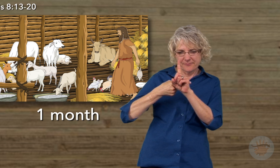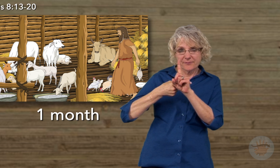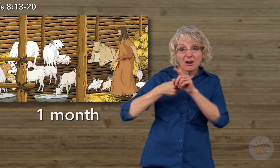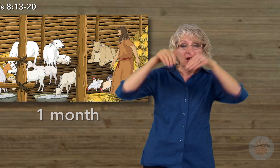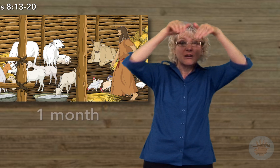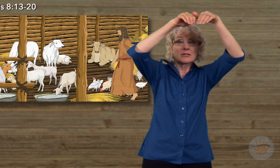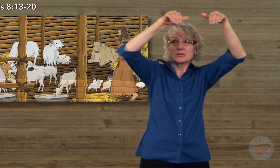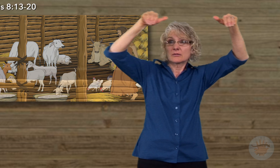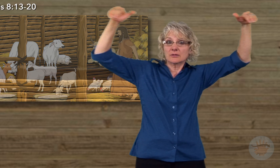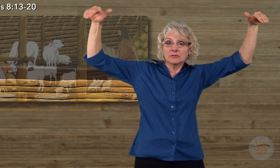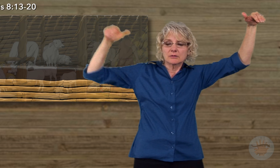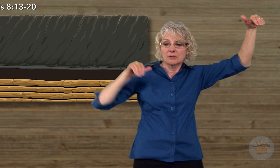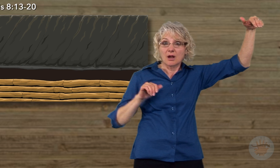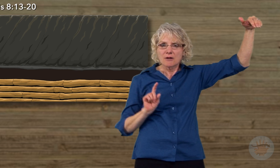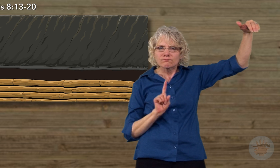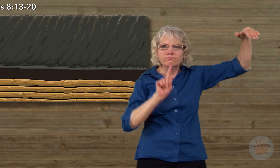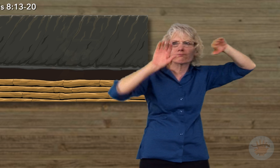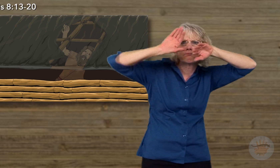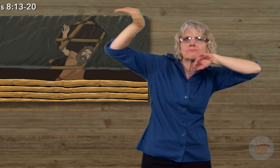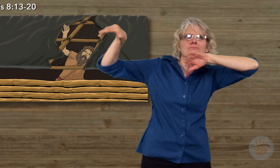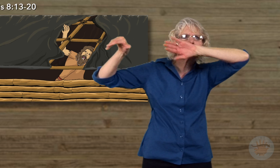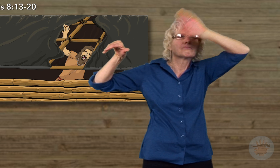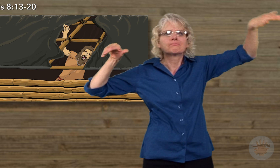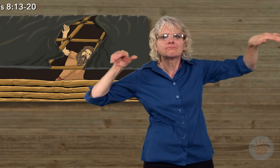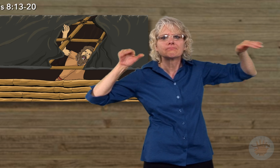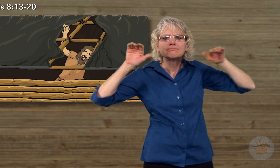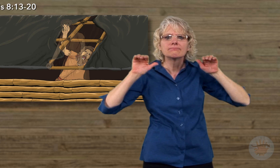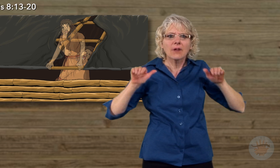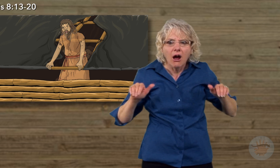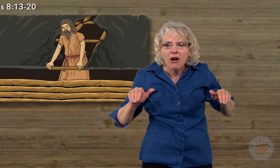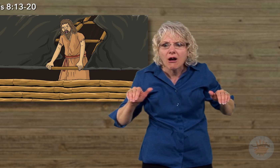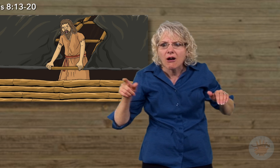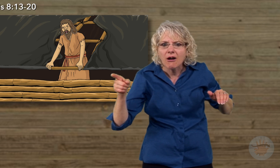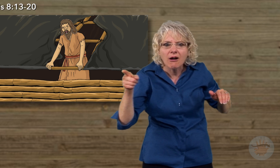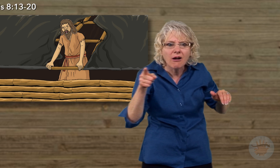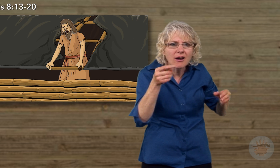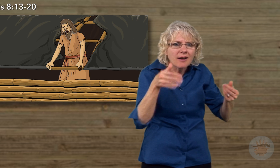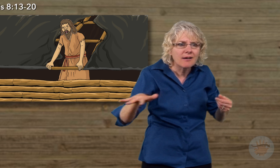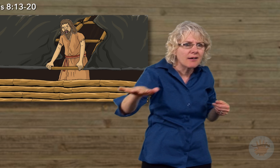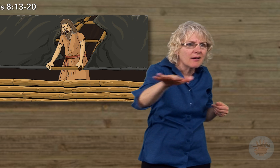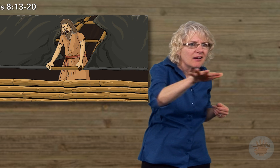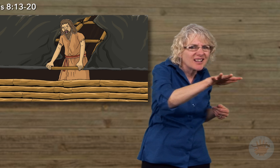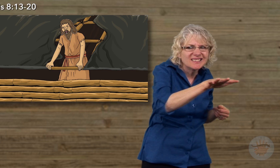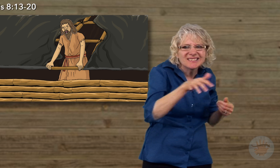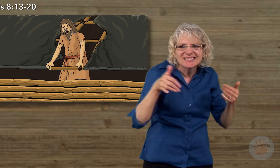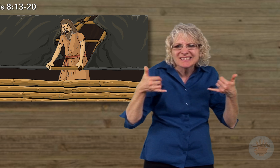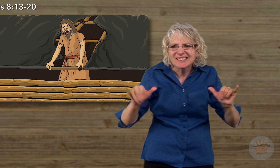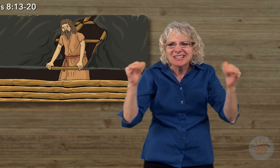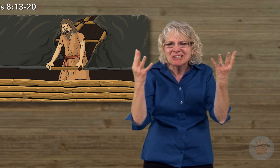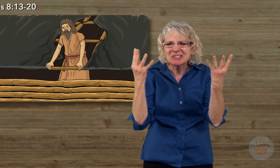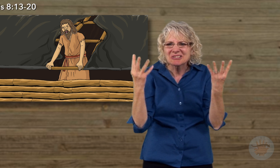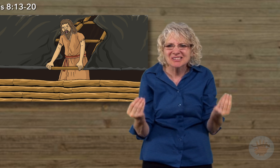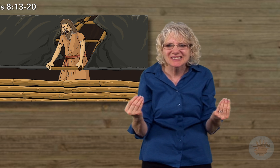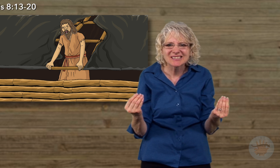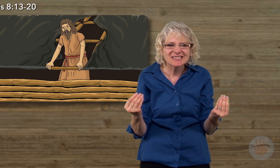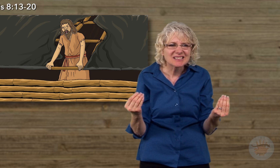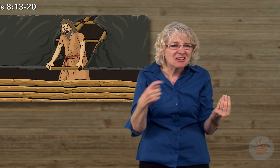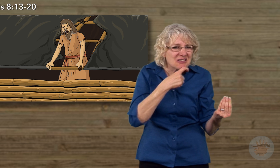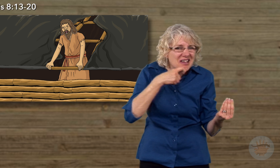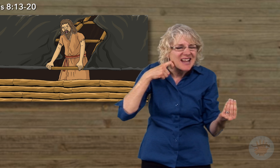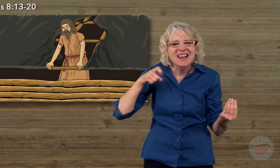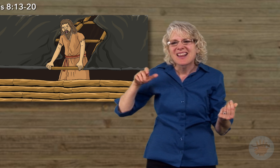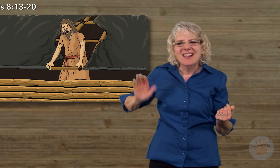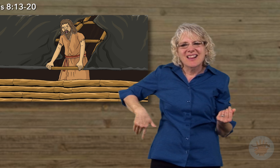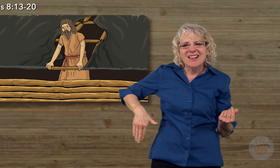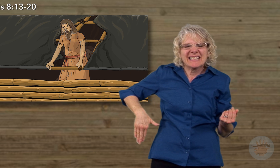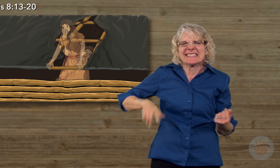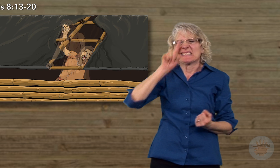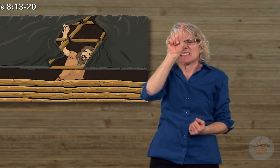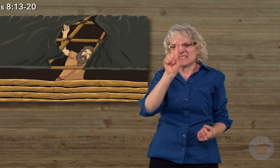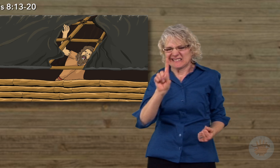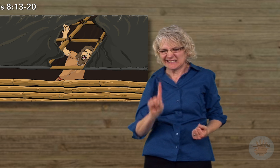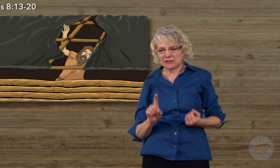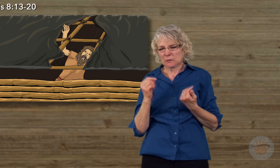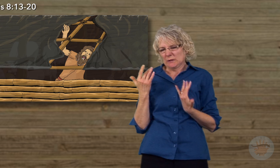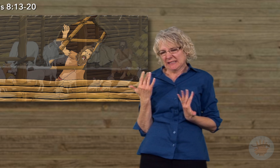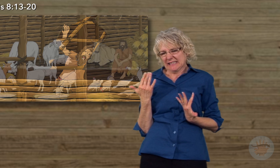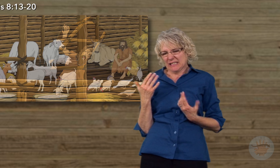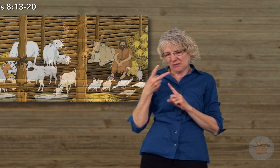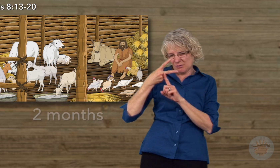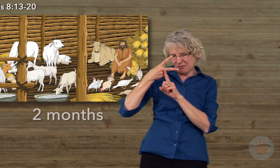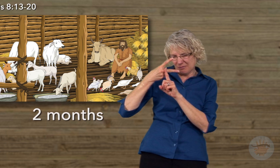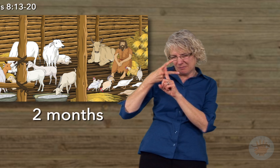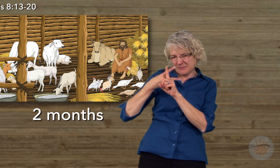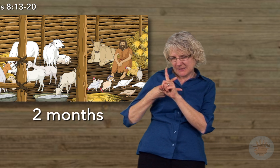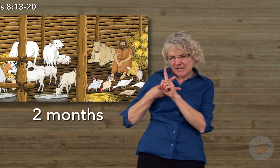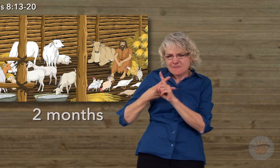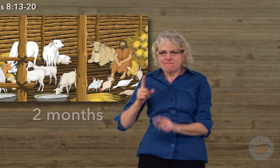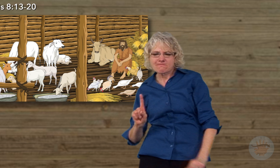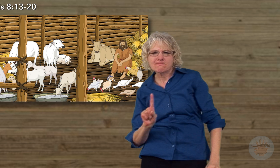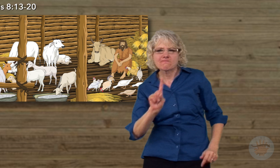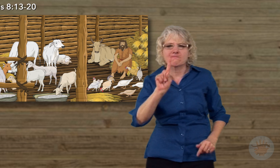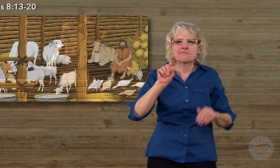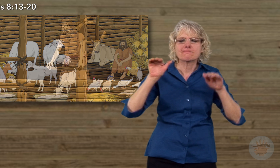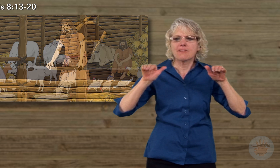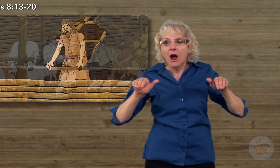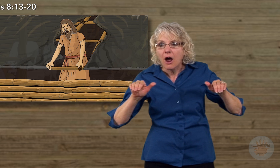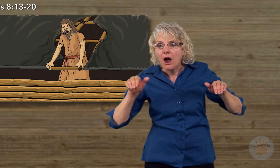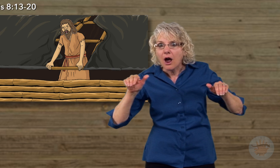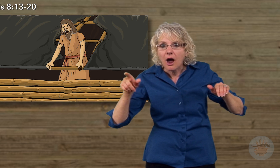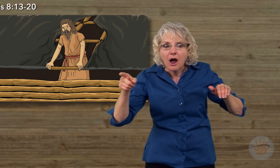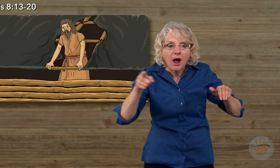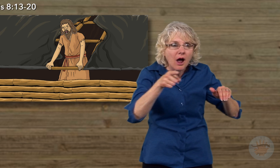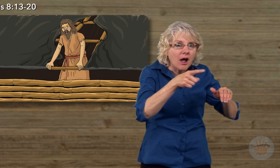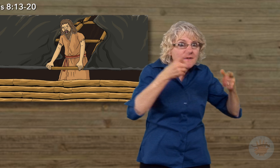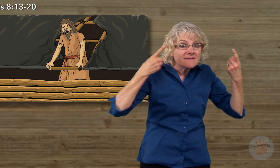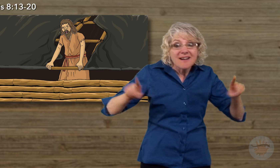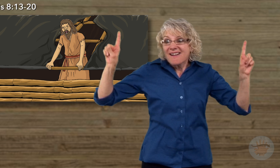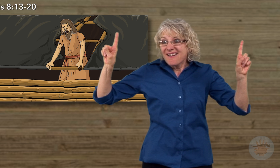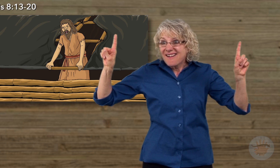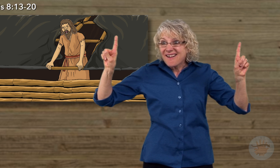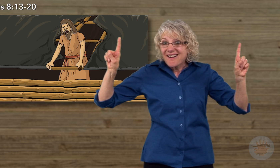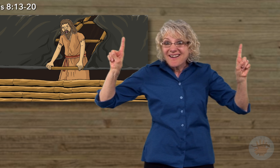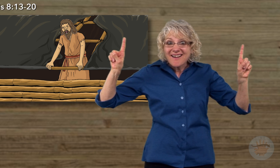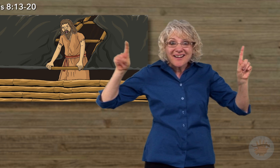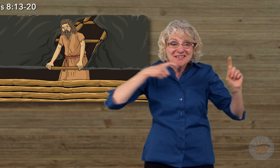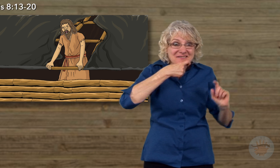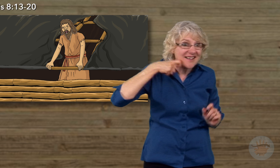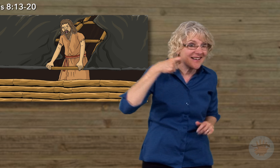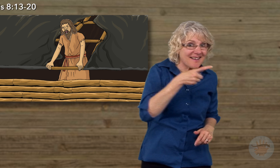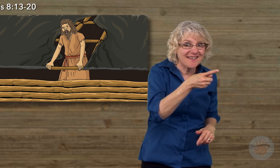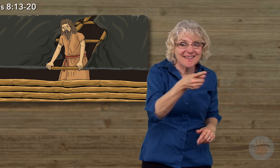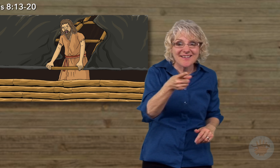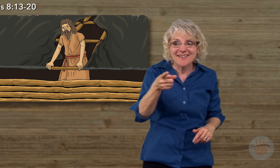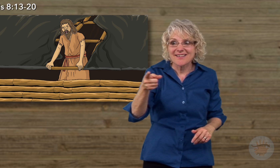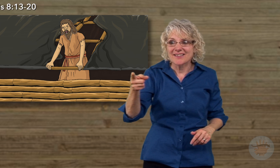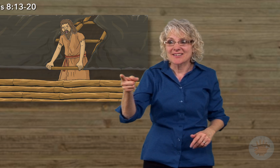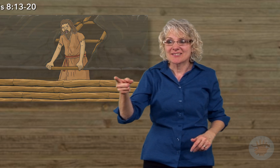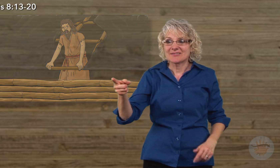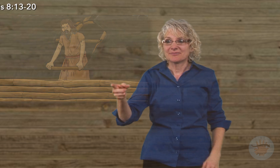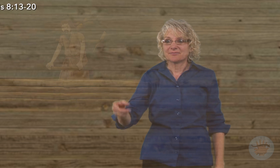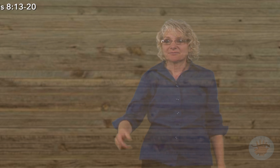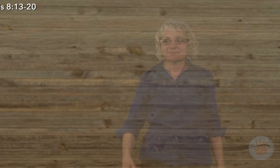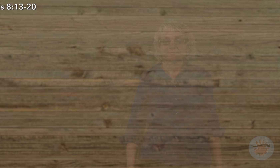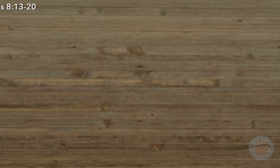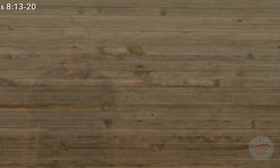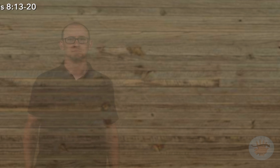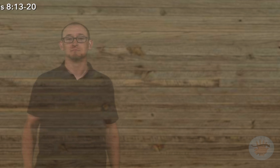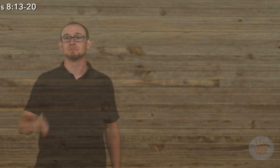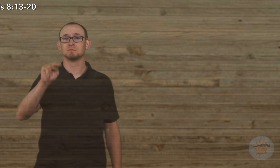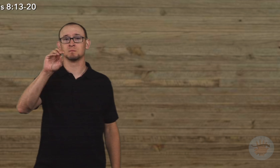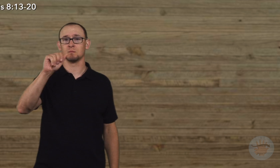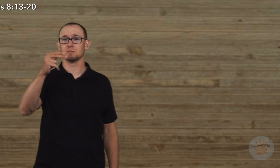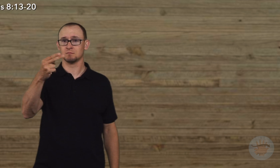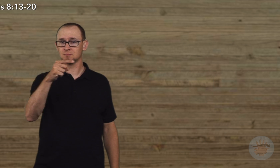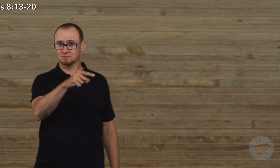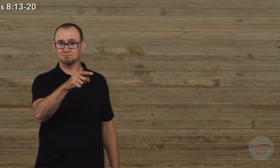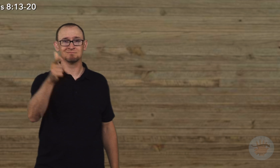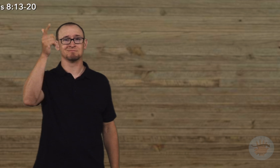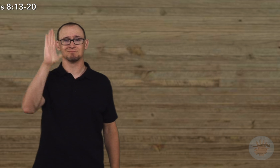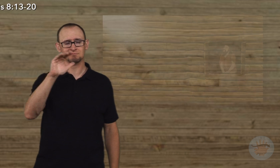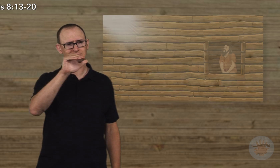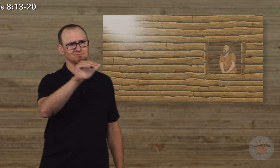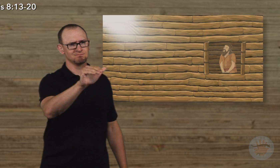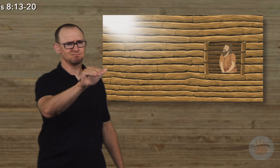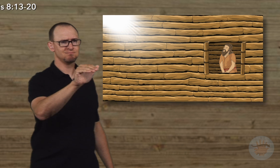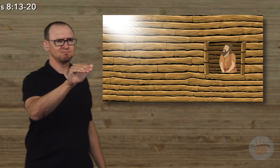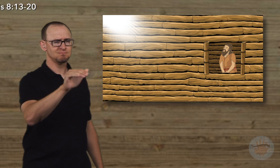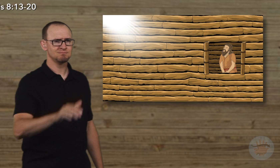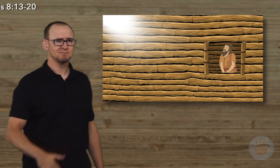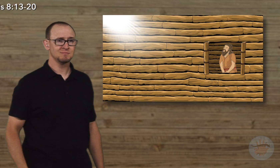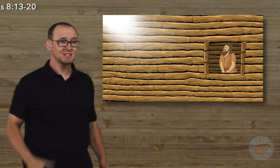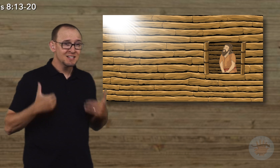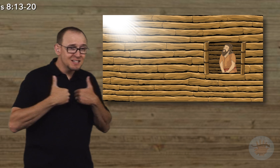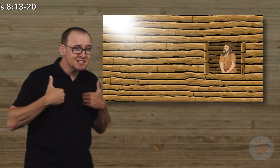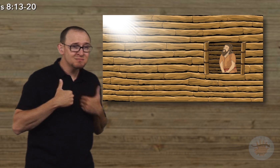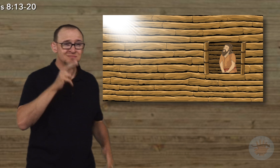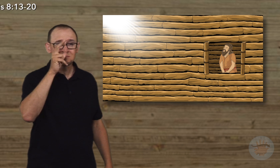So Noah removed the covering from the ark and saw that the surface of the ground was dry. By the twenty-seventh day of the second month, the earth was fully dry.